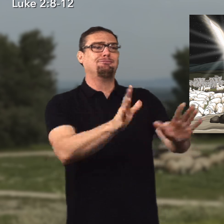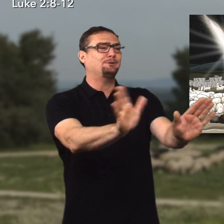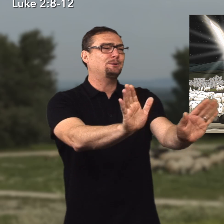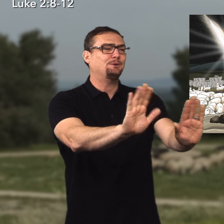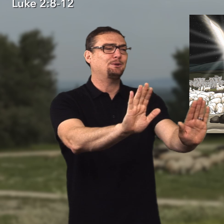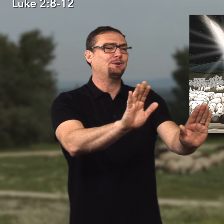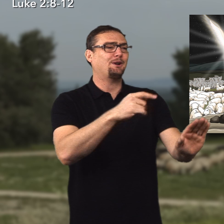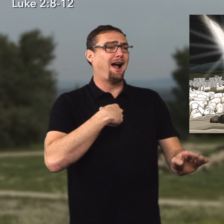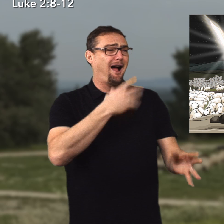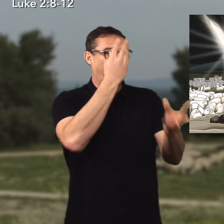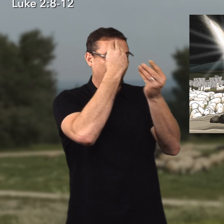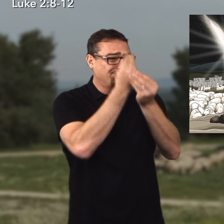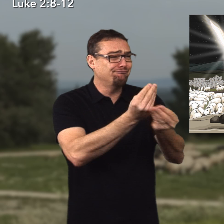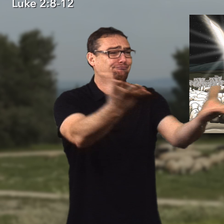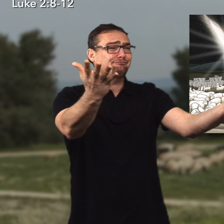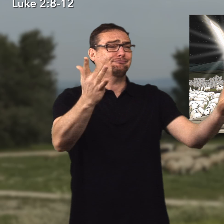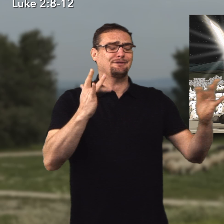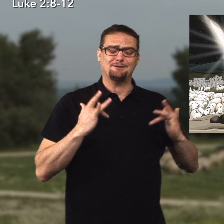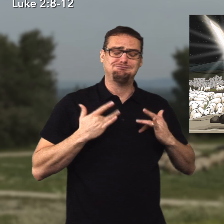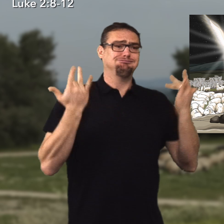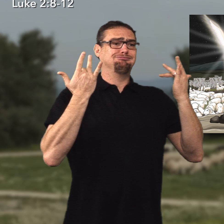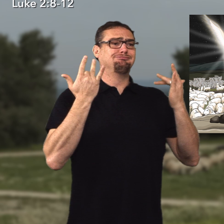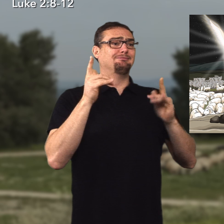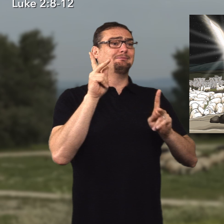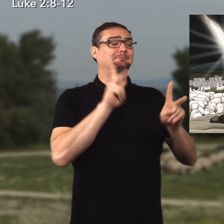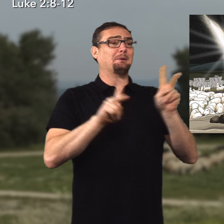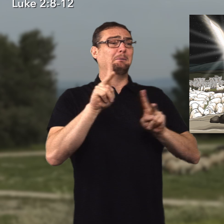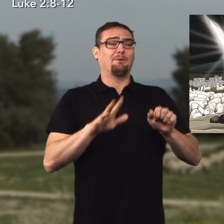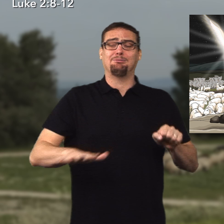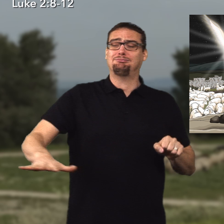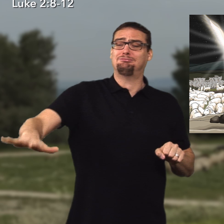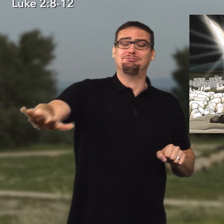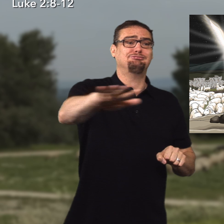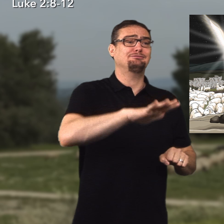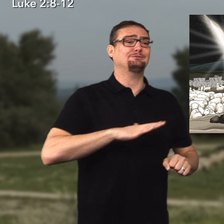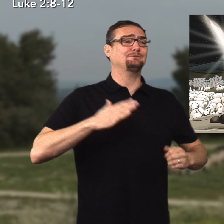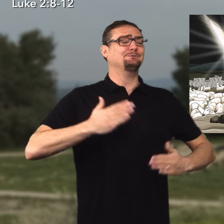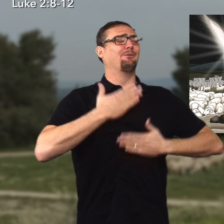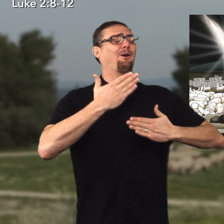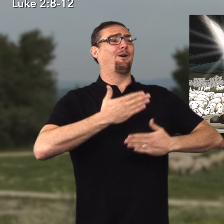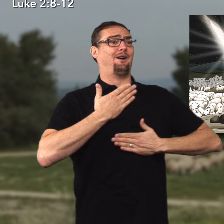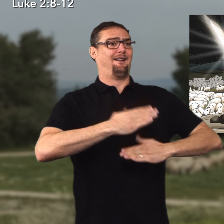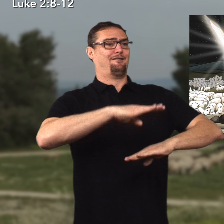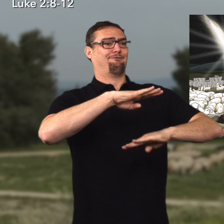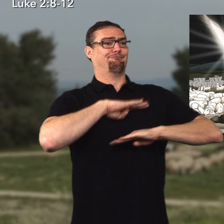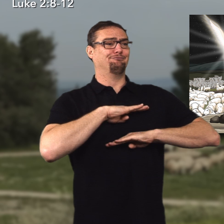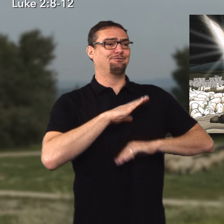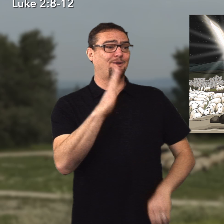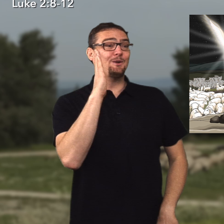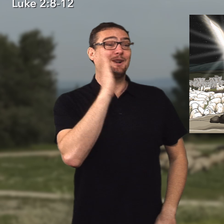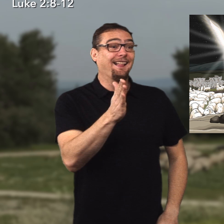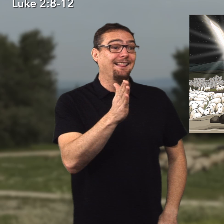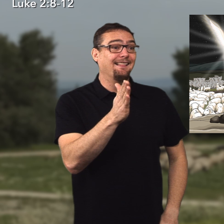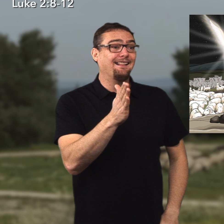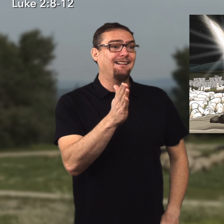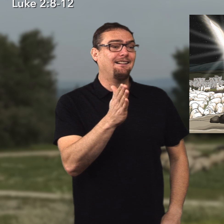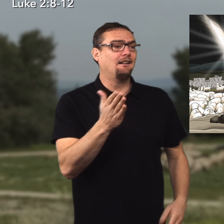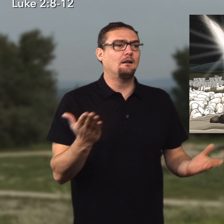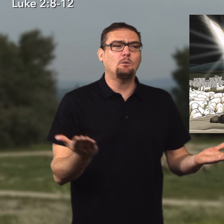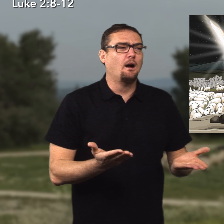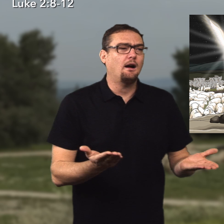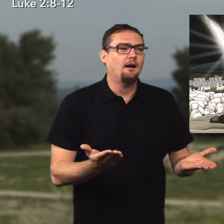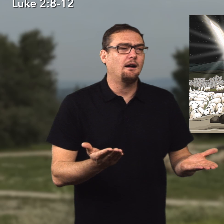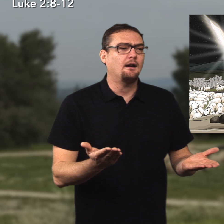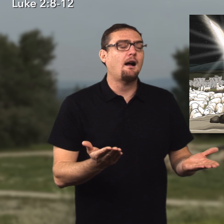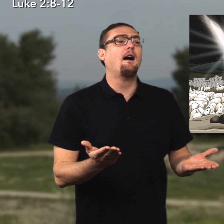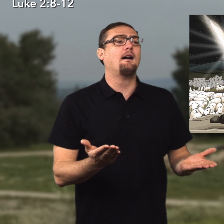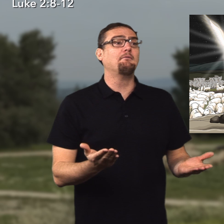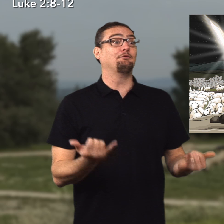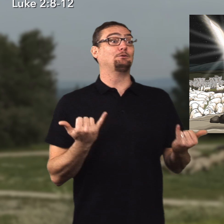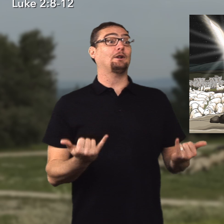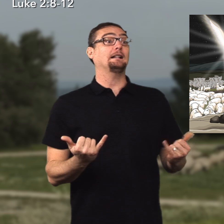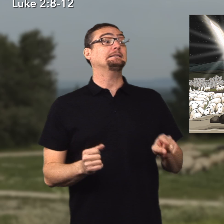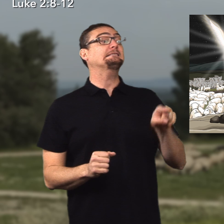But the angel said to them, “Do not be afraid!